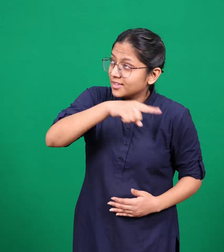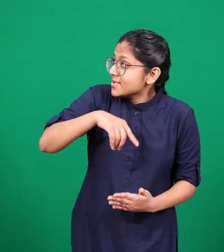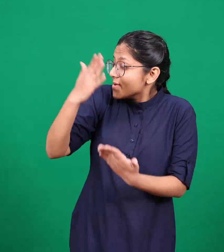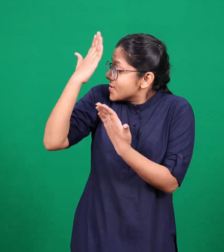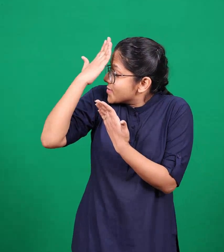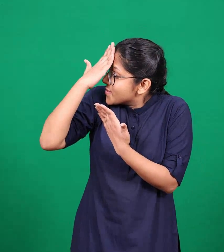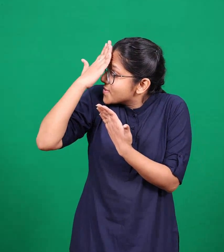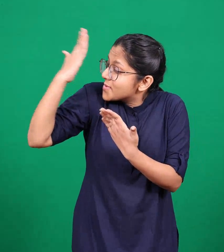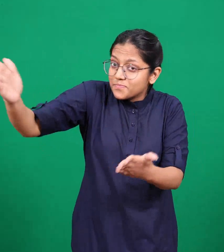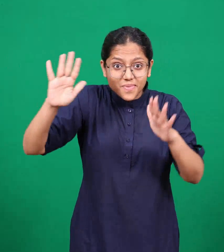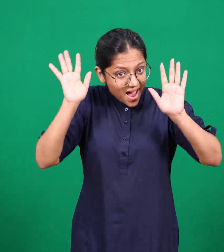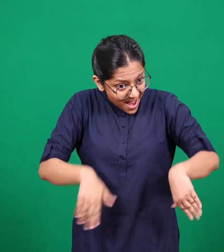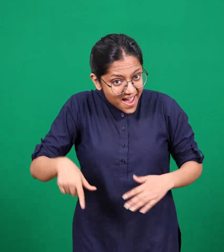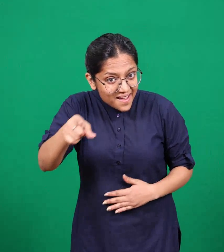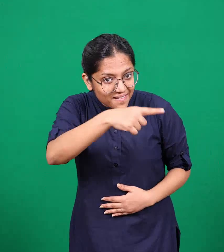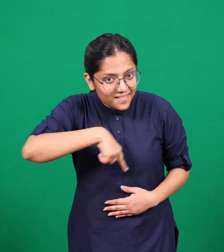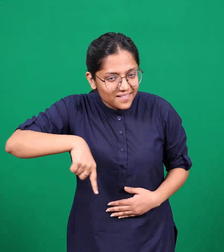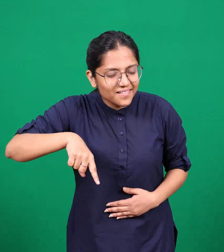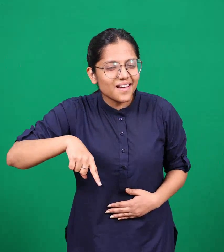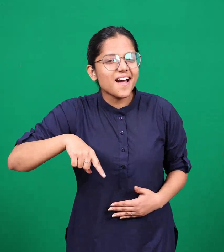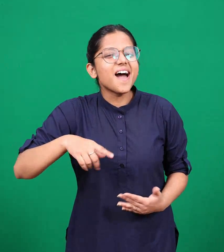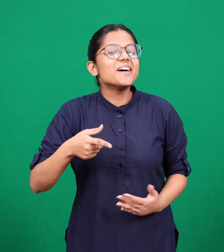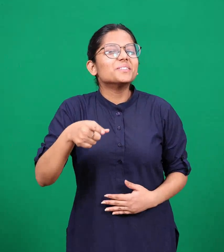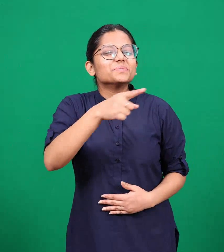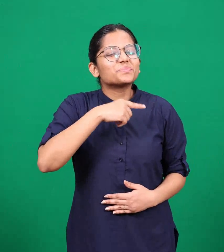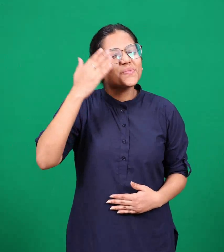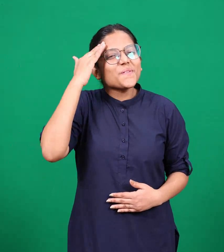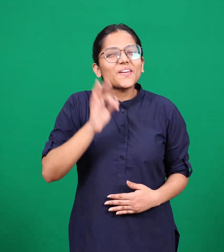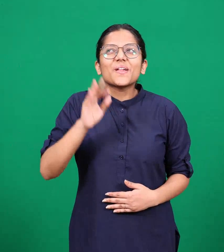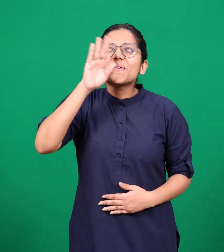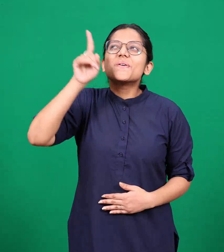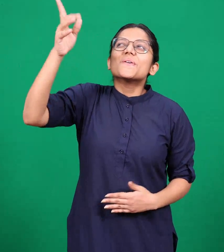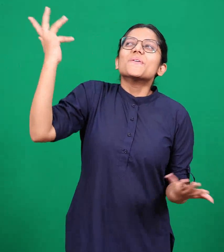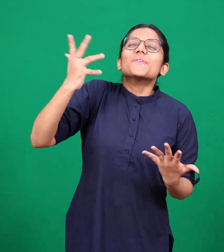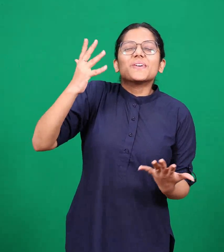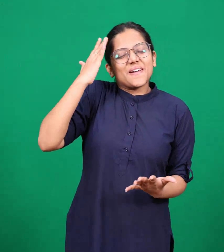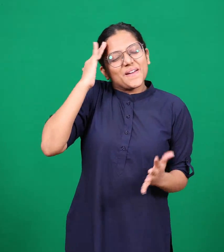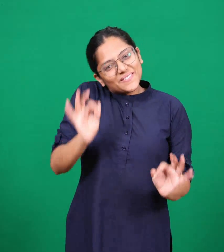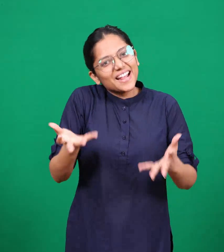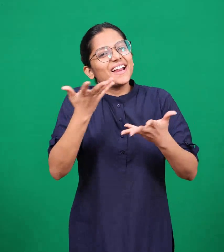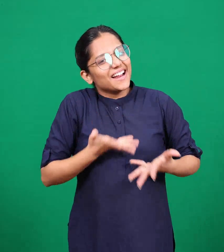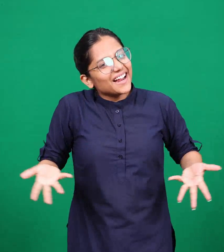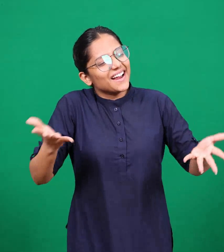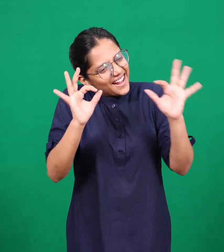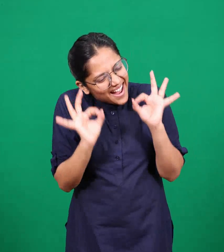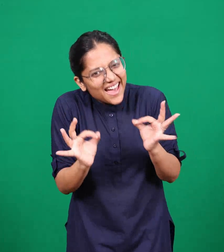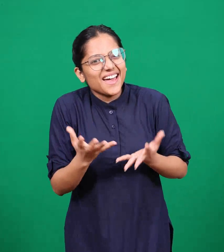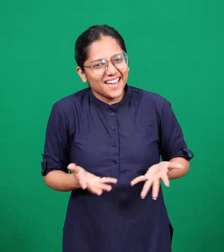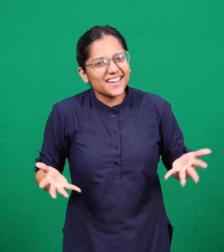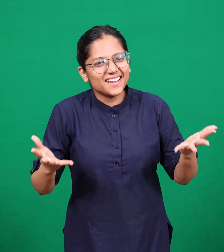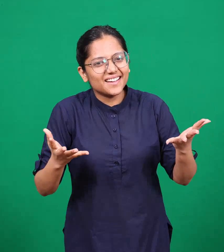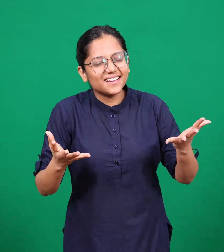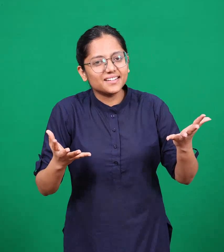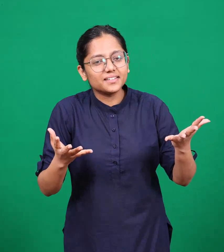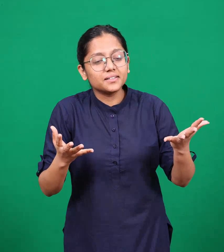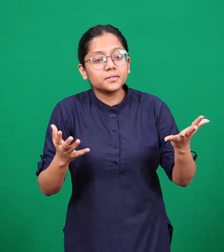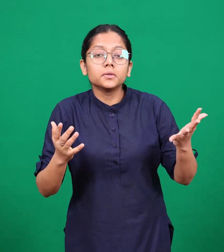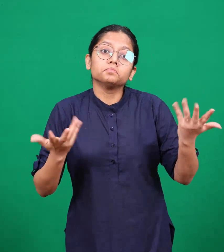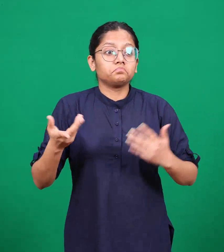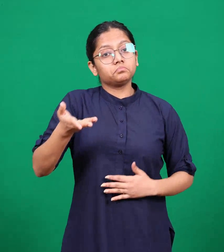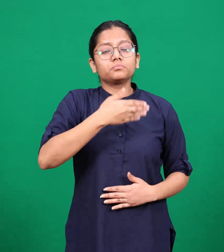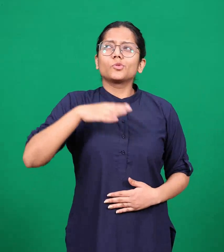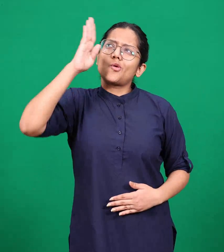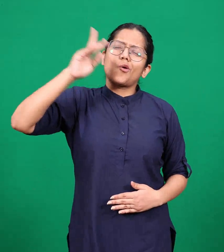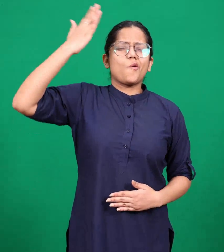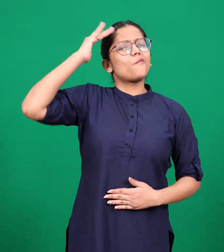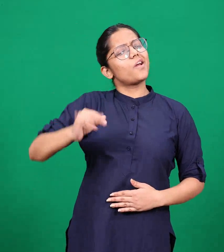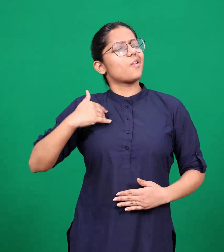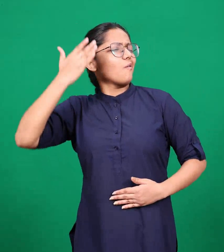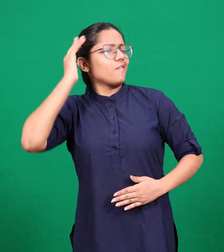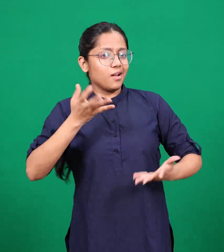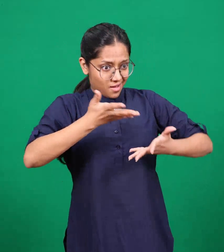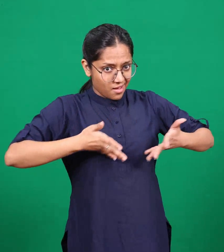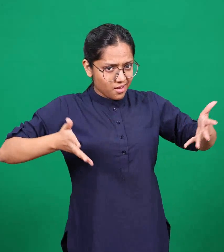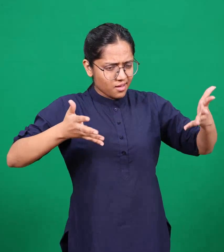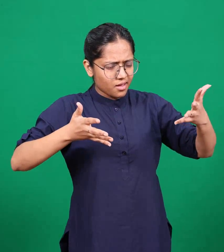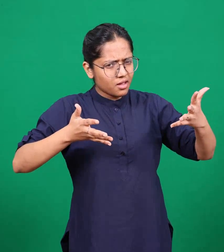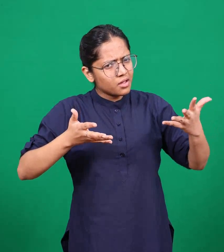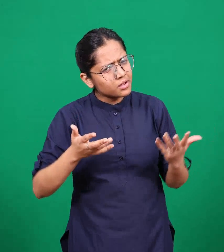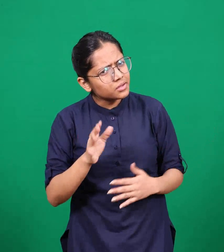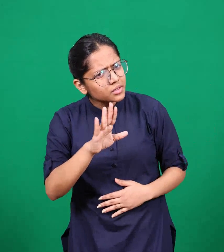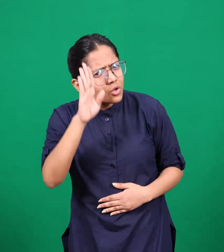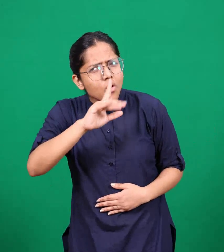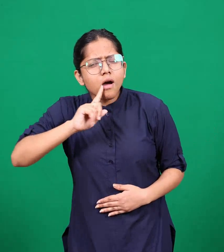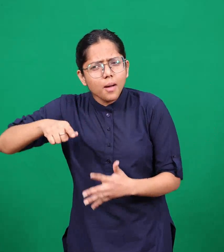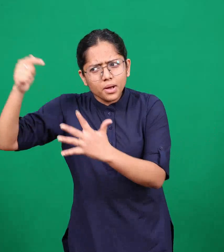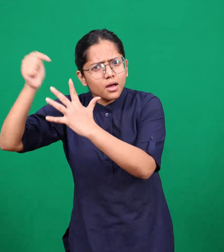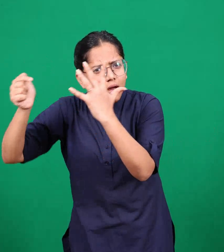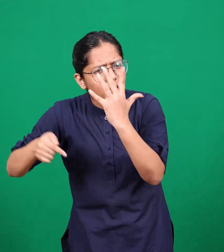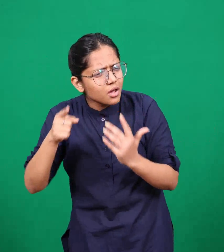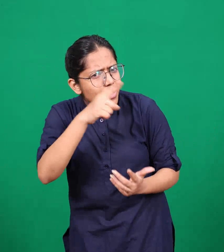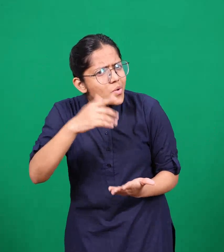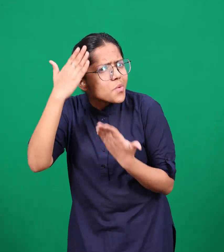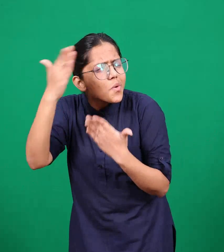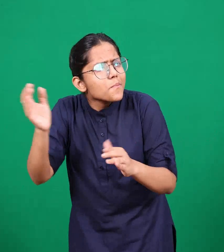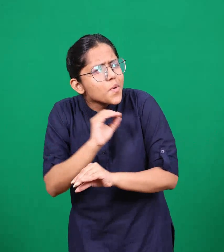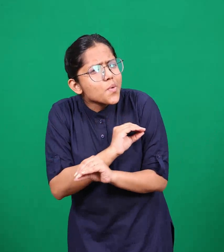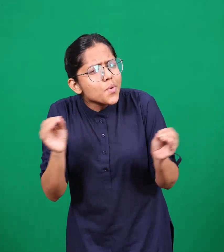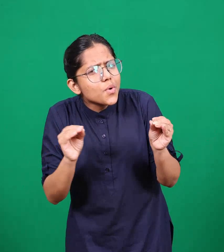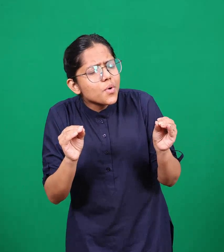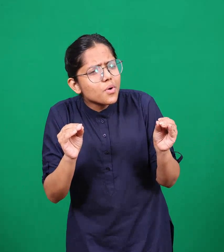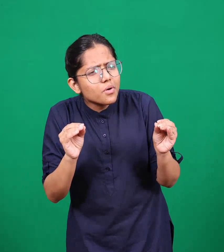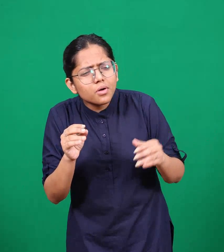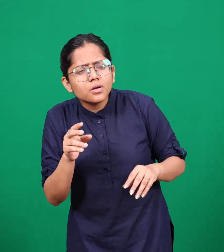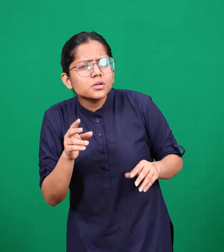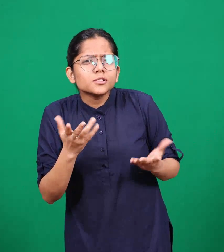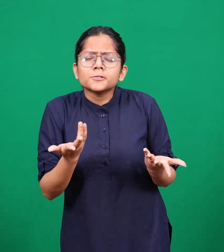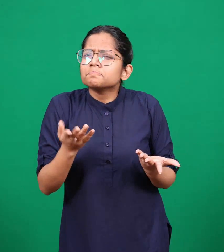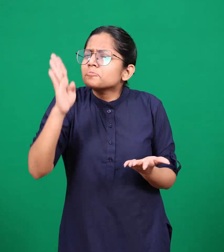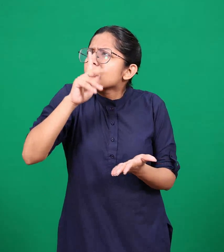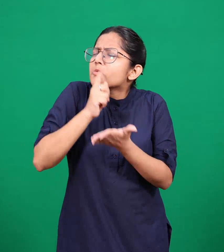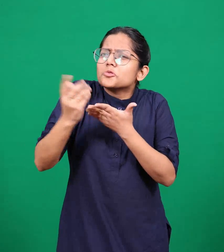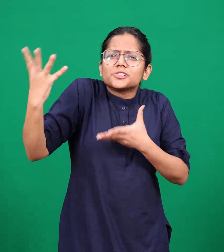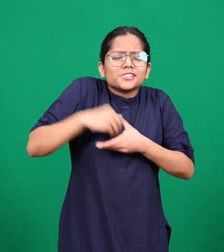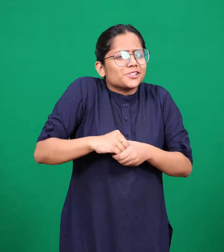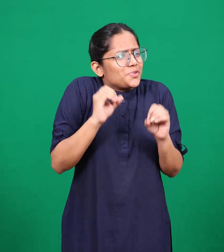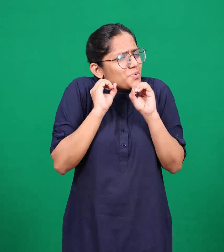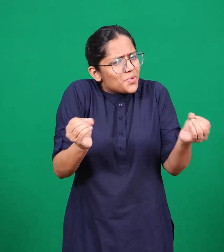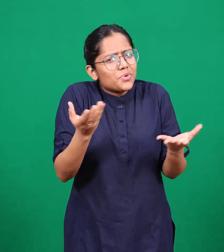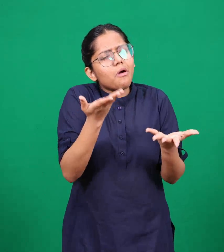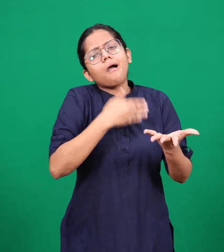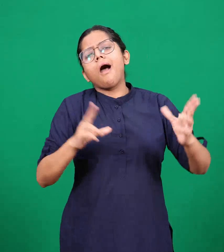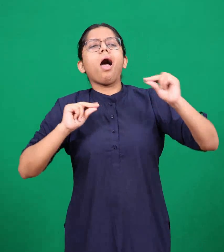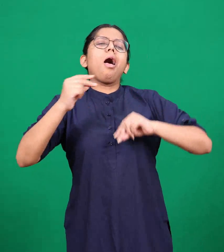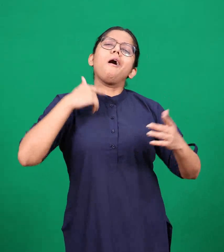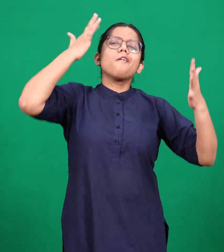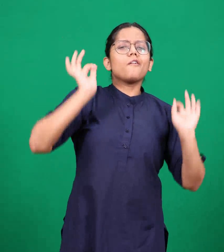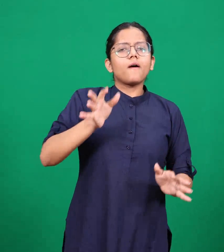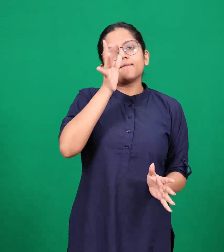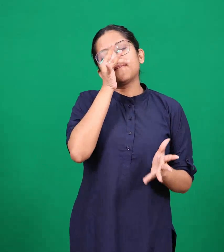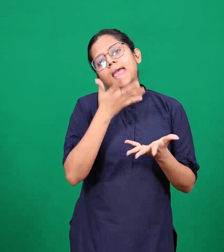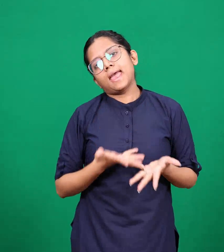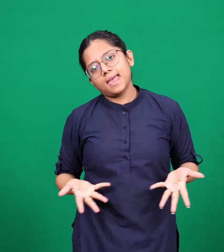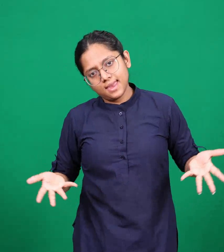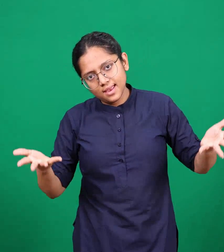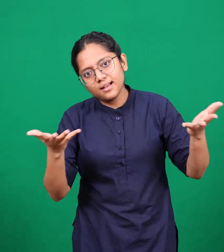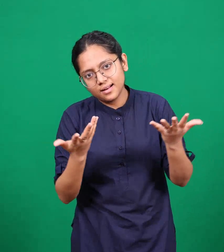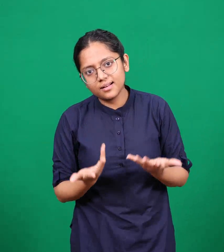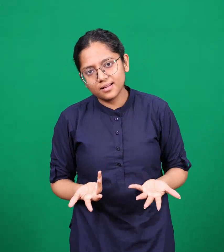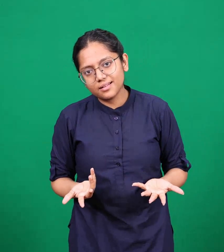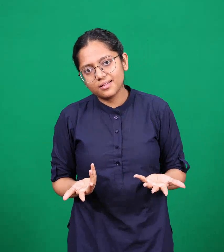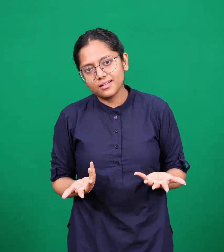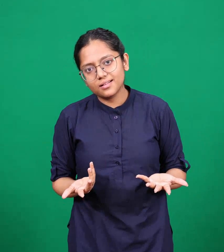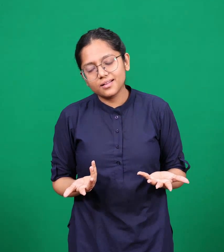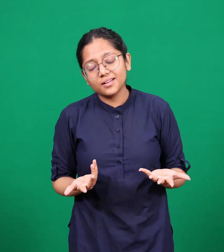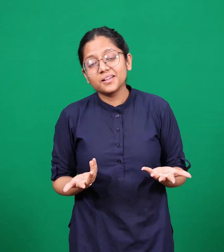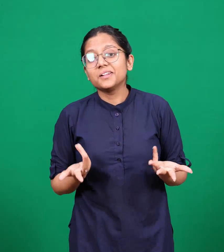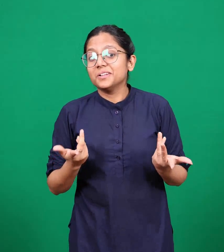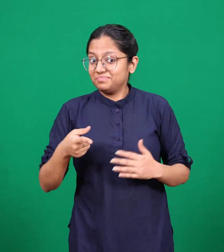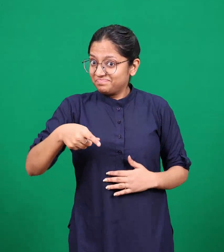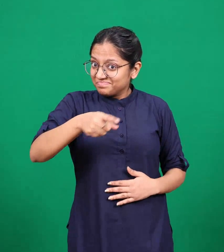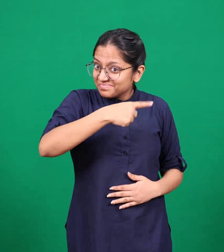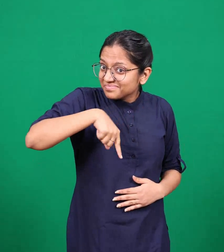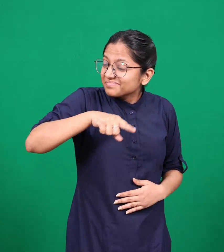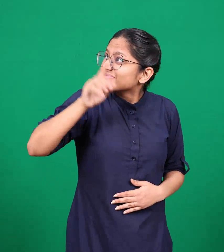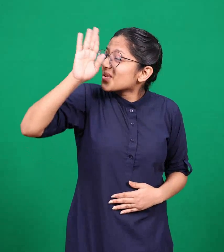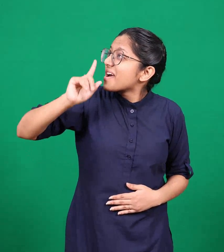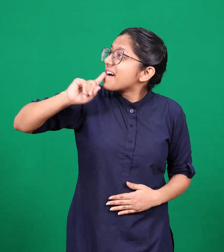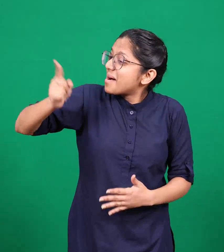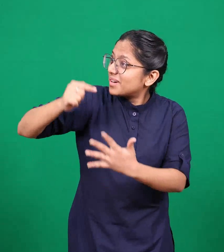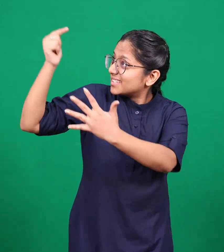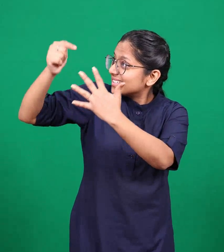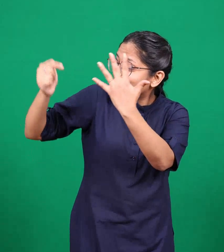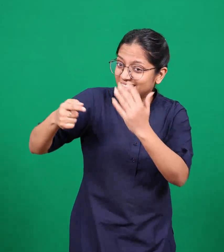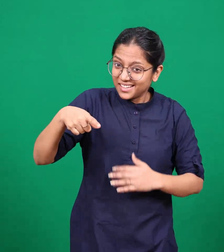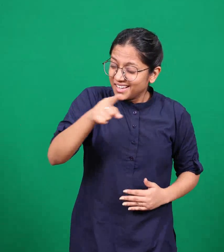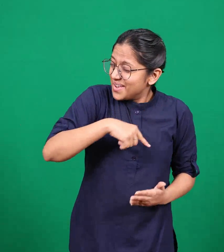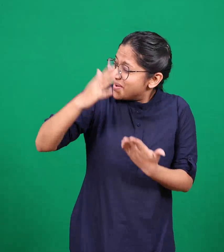If anyone says, "I know Him," but does not keep His commandments, he is a liar, and the truth is not in him.